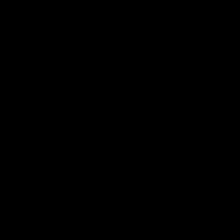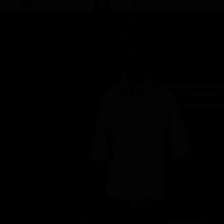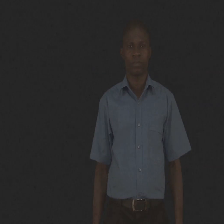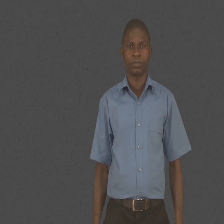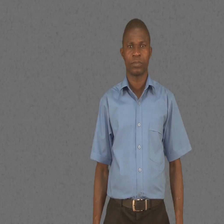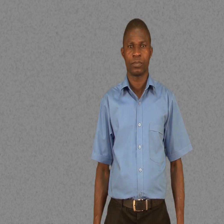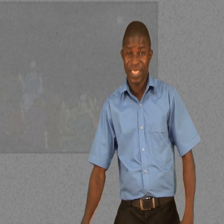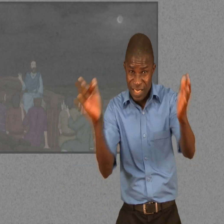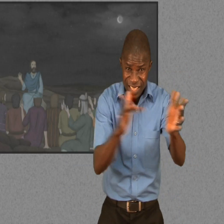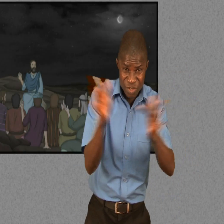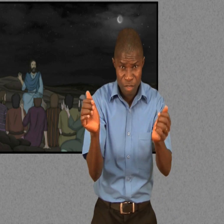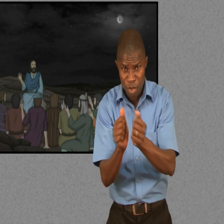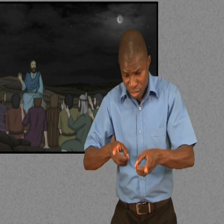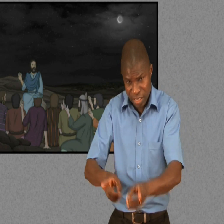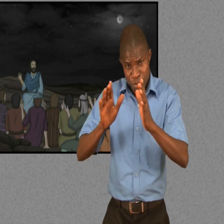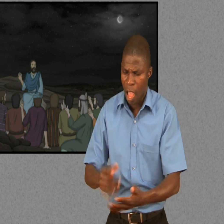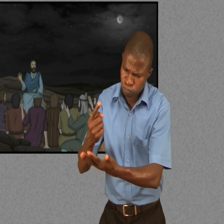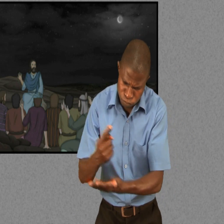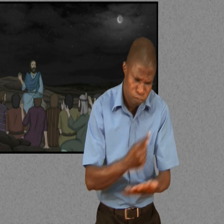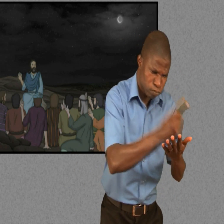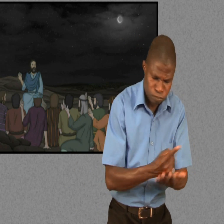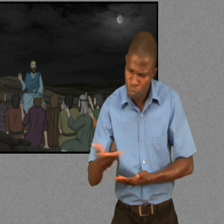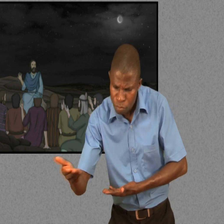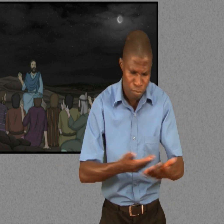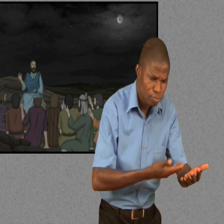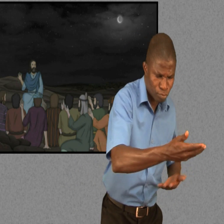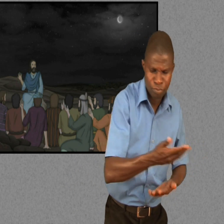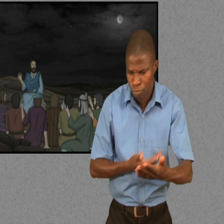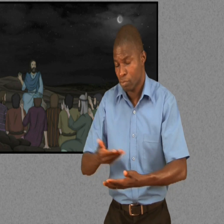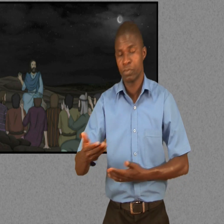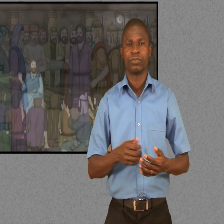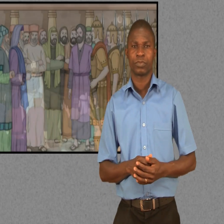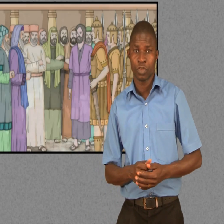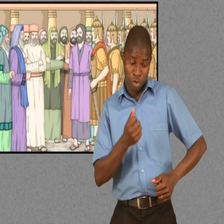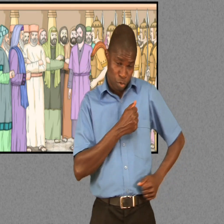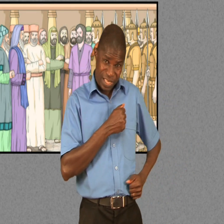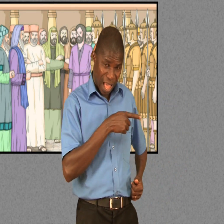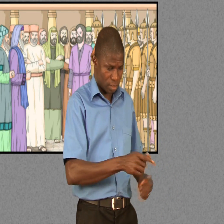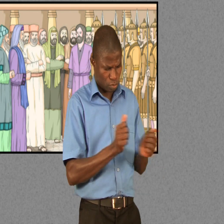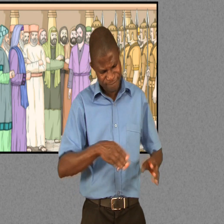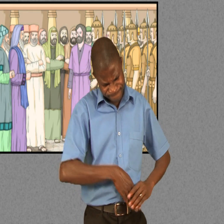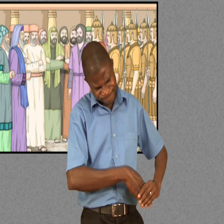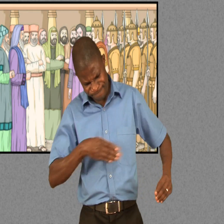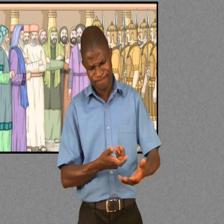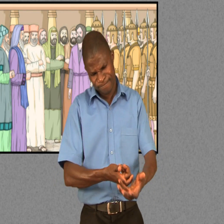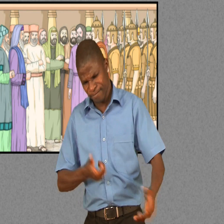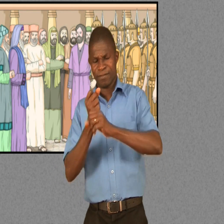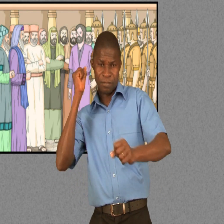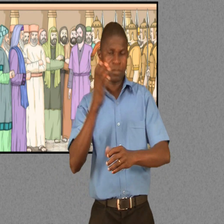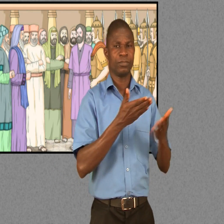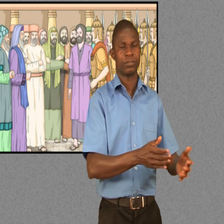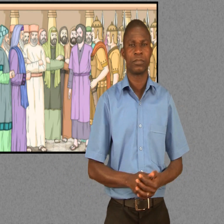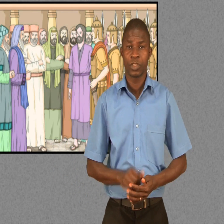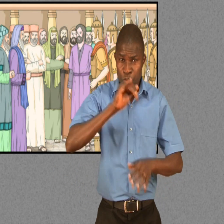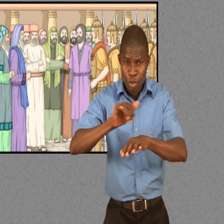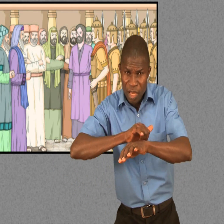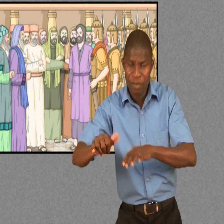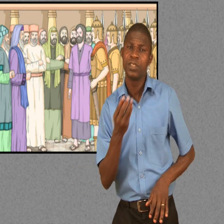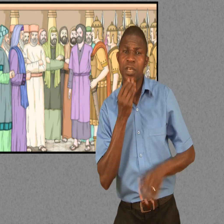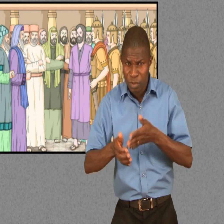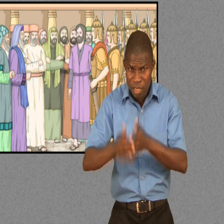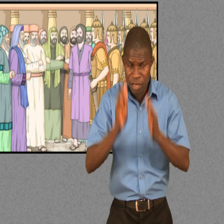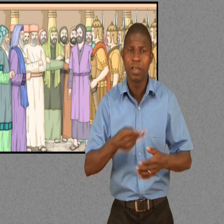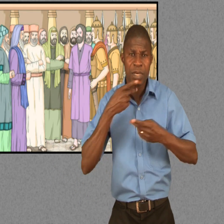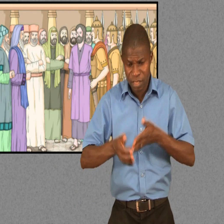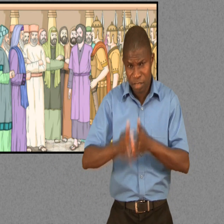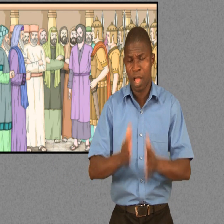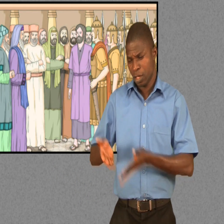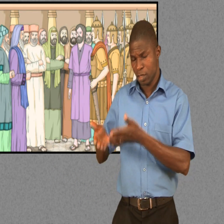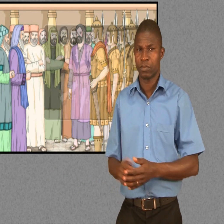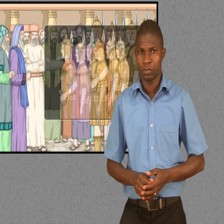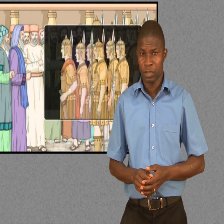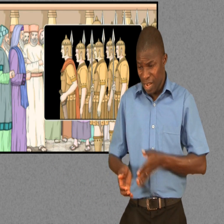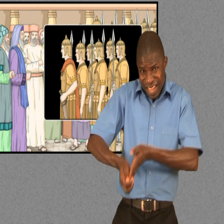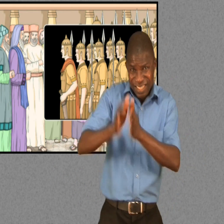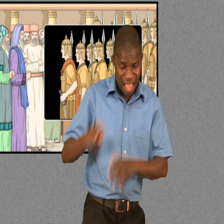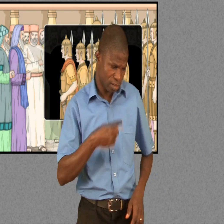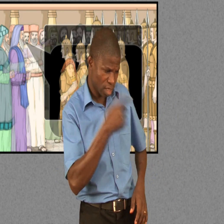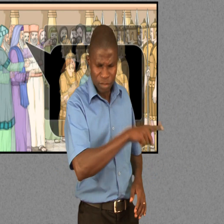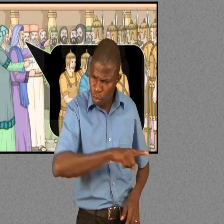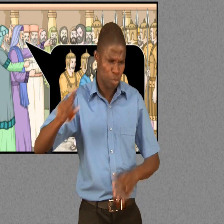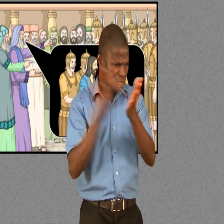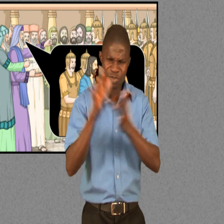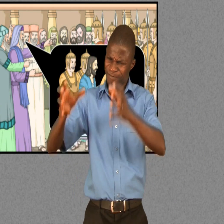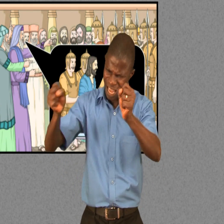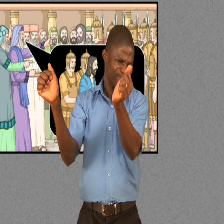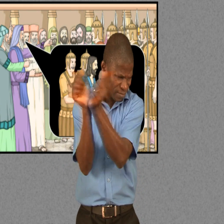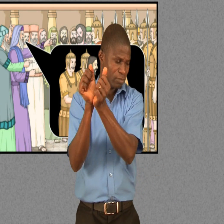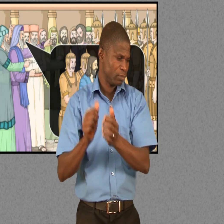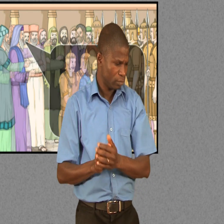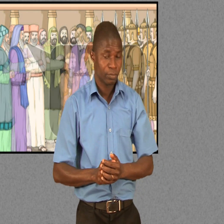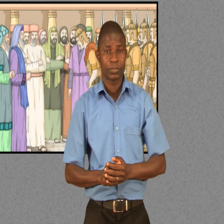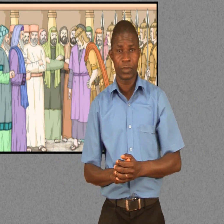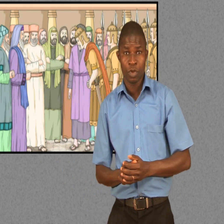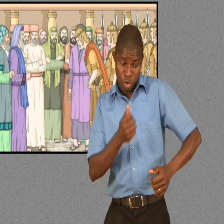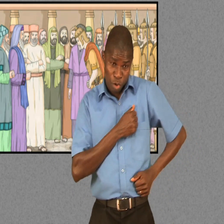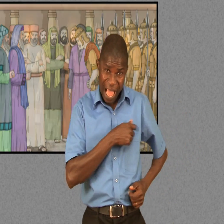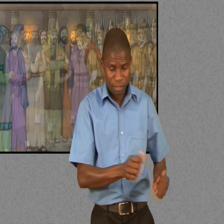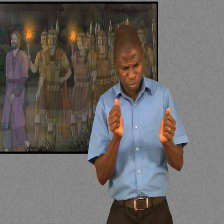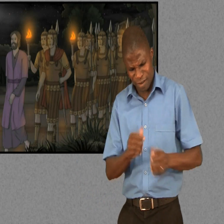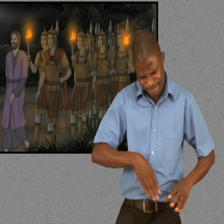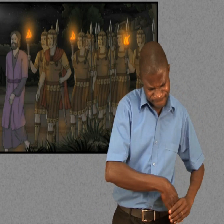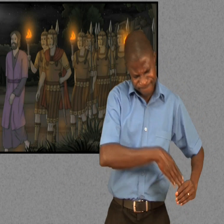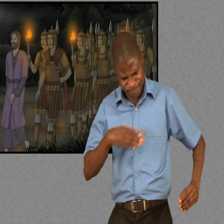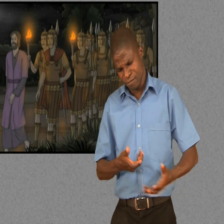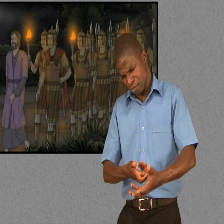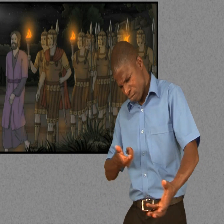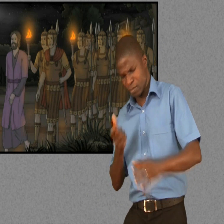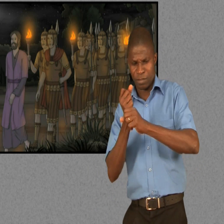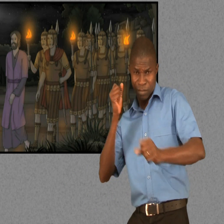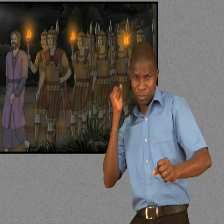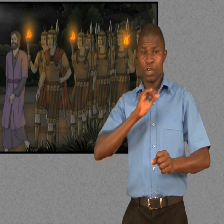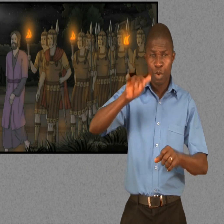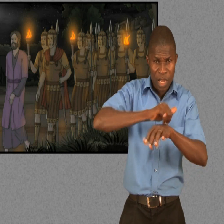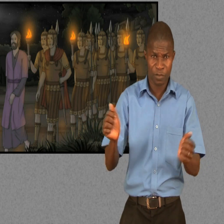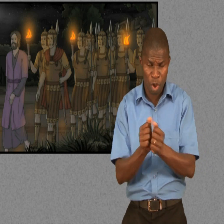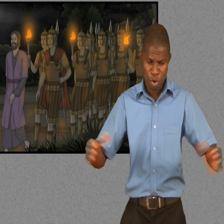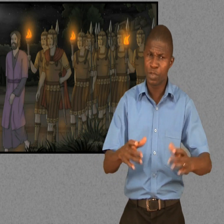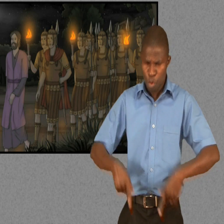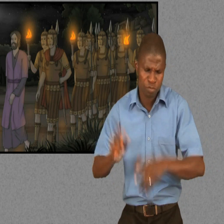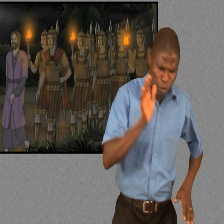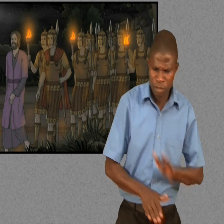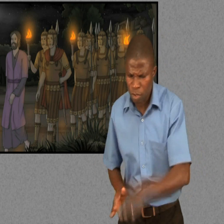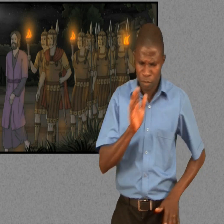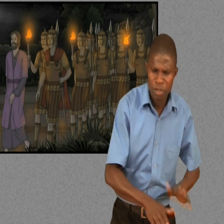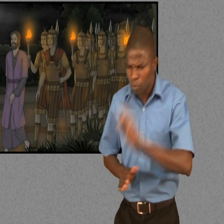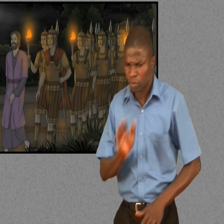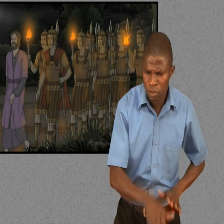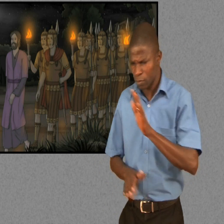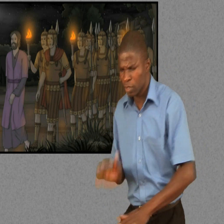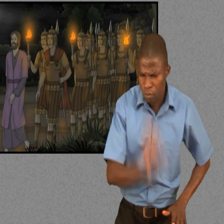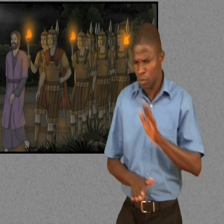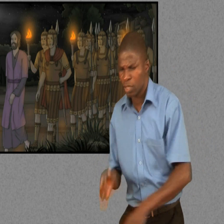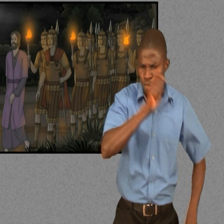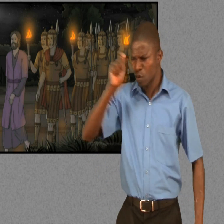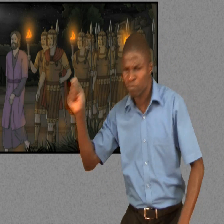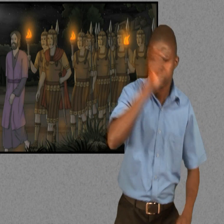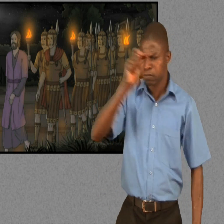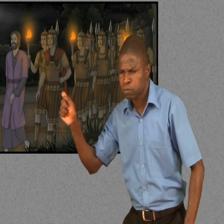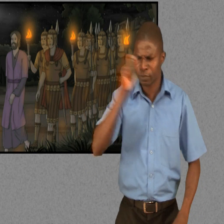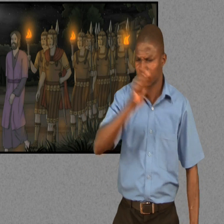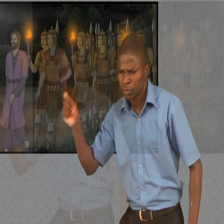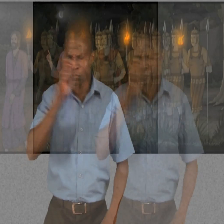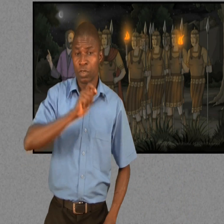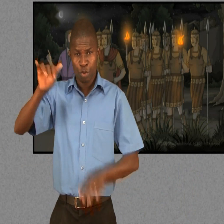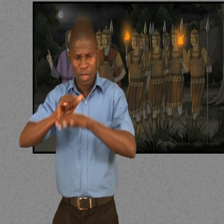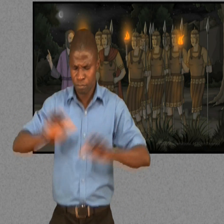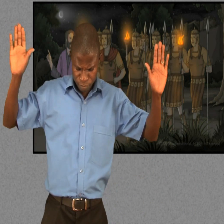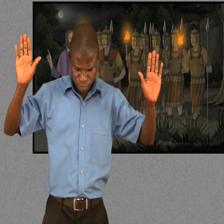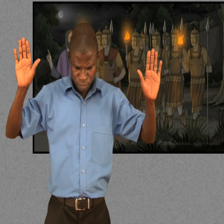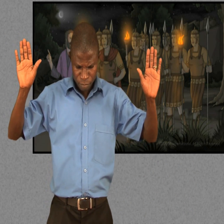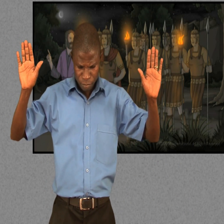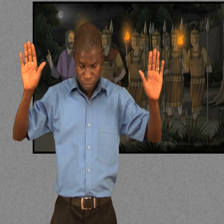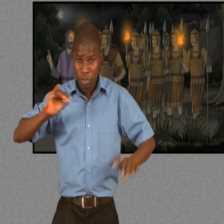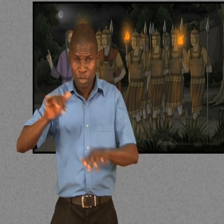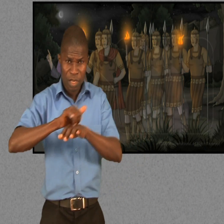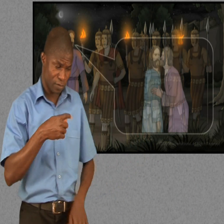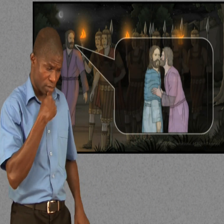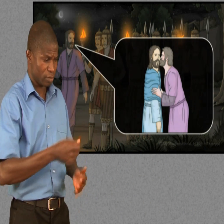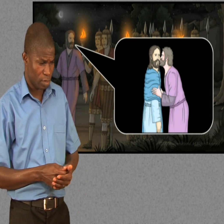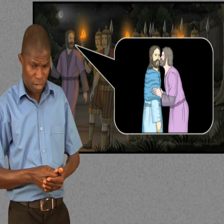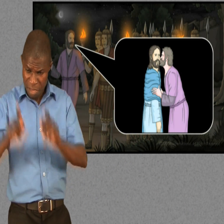While Jesus was still speaking, Judas, one of the Twelve, arrived, accompanied by a large crowd armed with swords and clubs, sent from the chief priests and elders of the people.